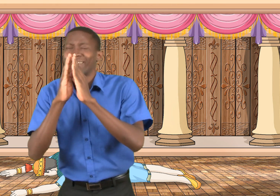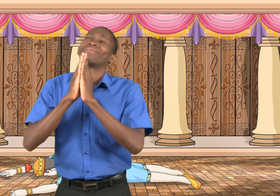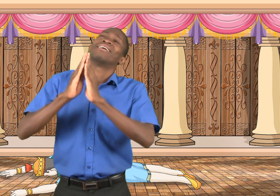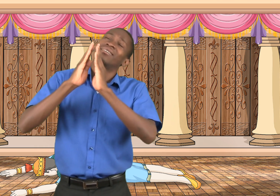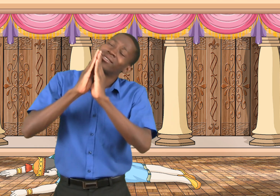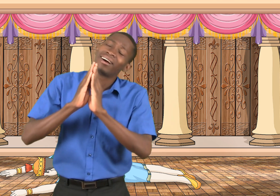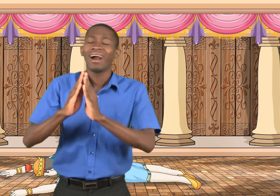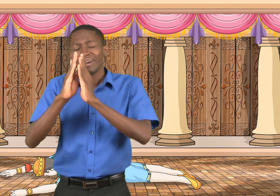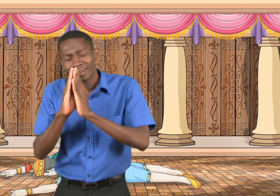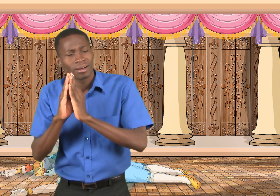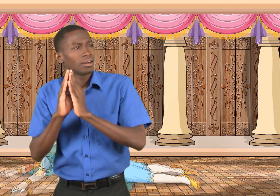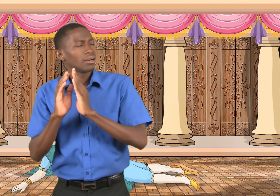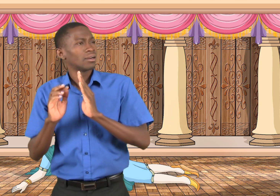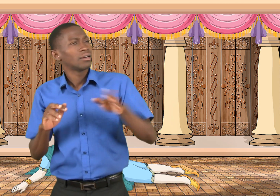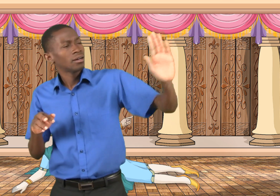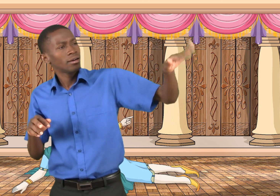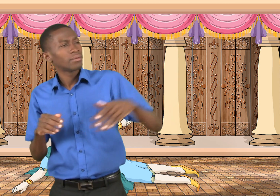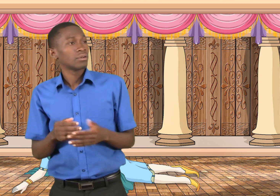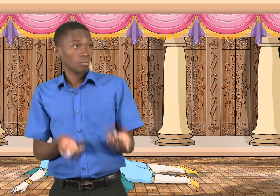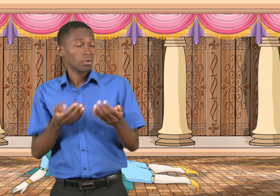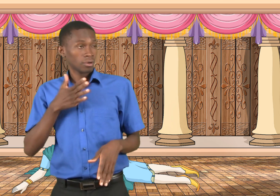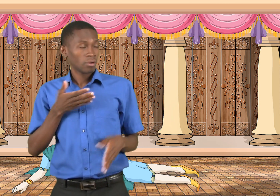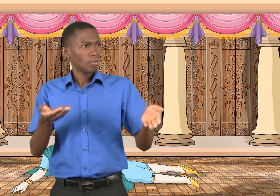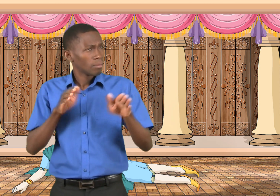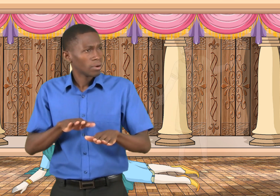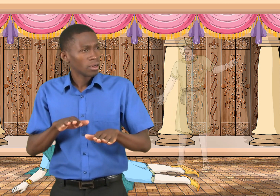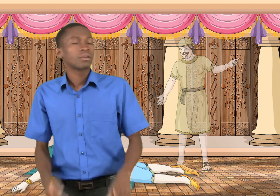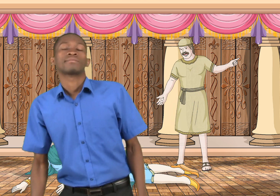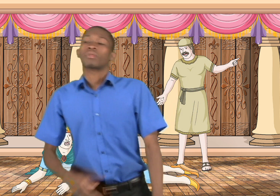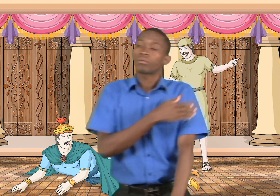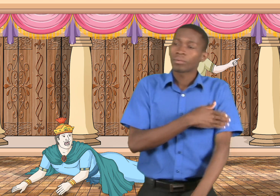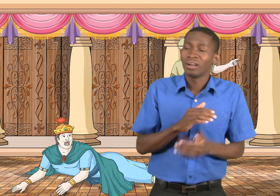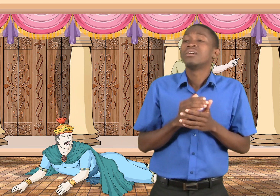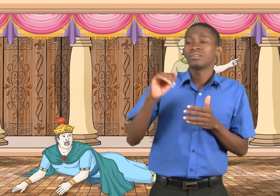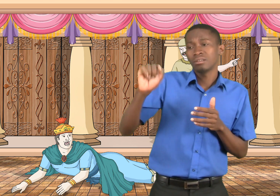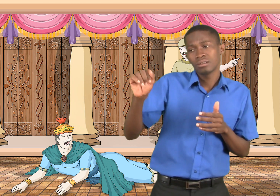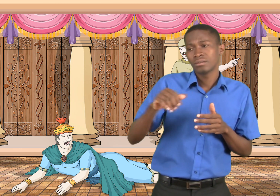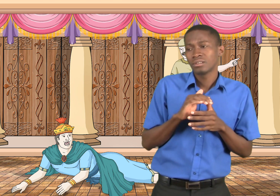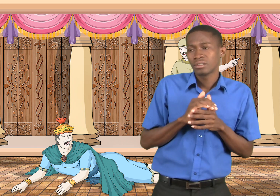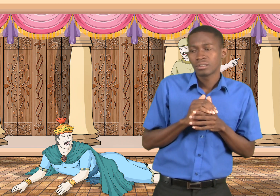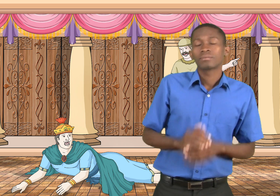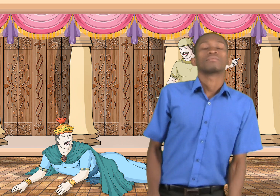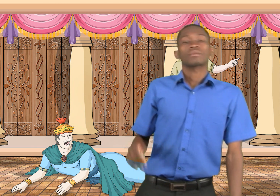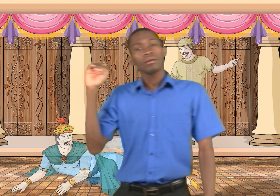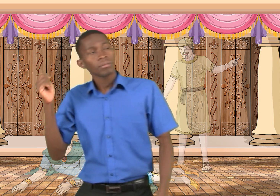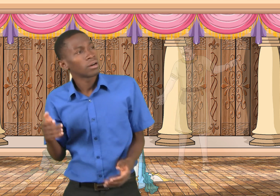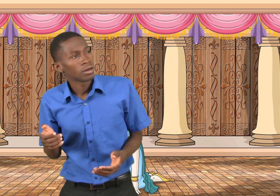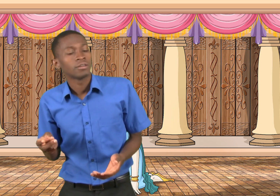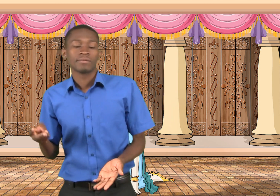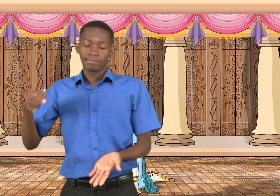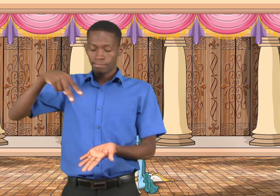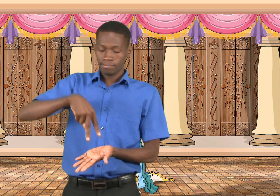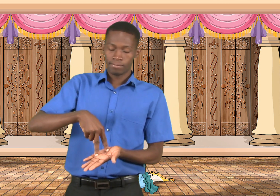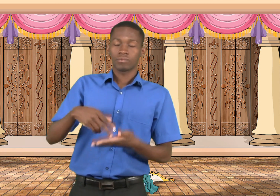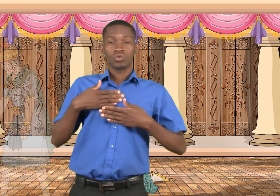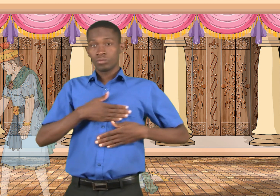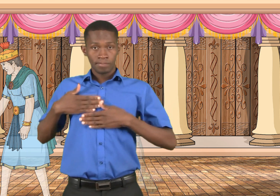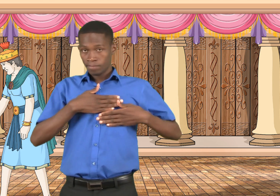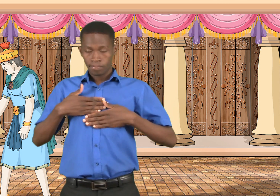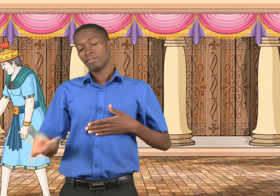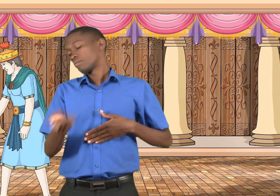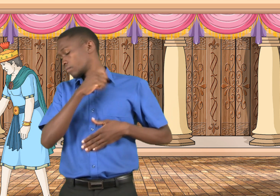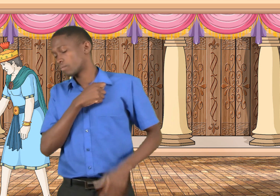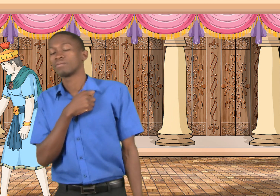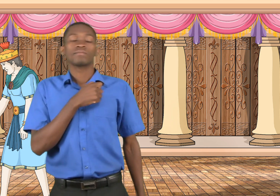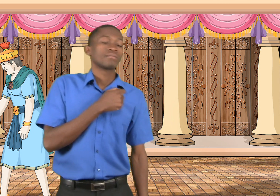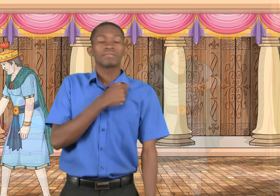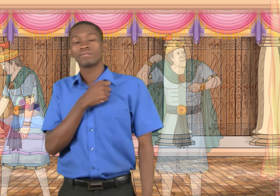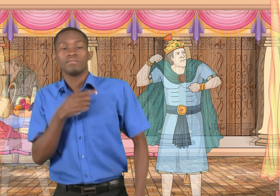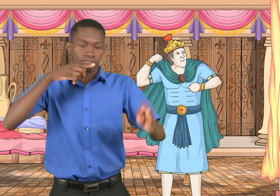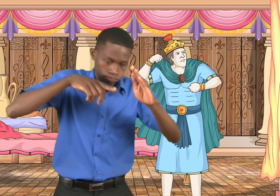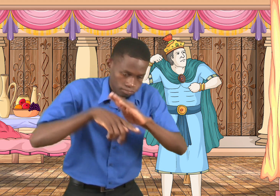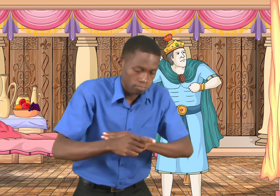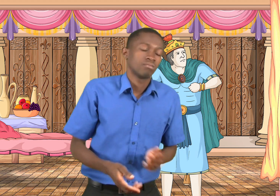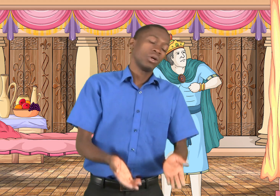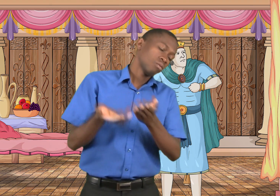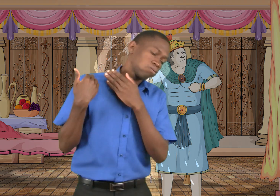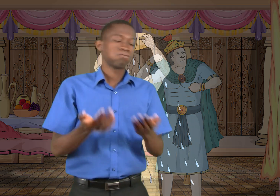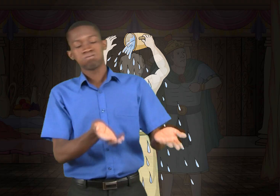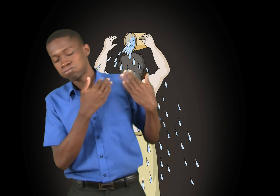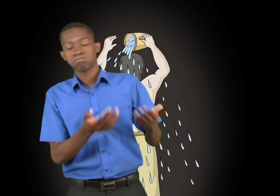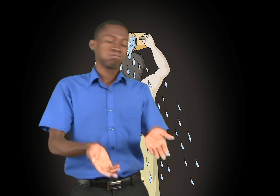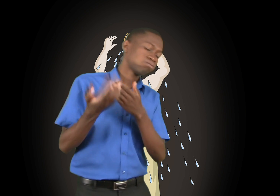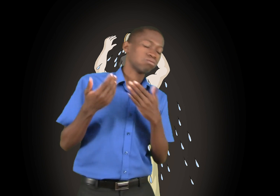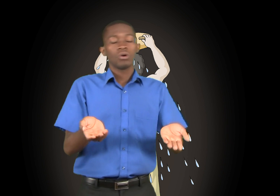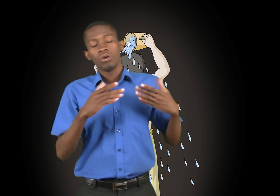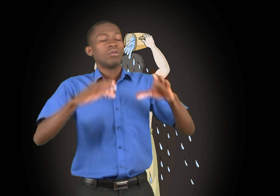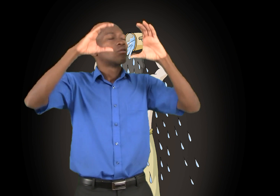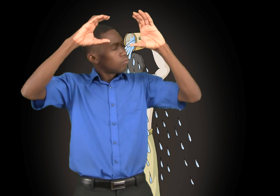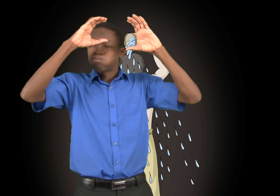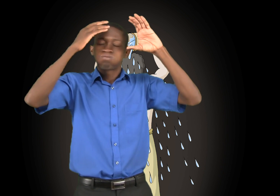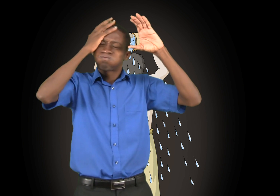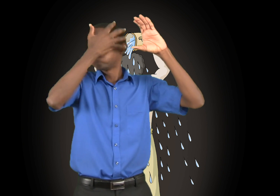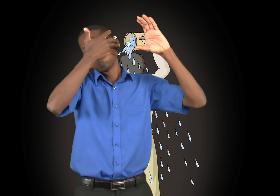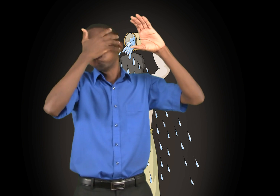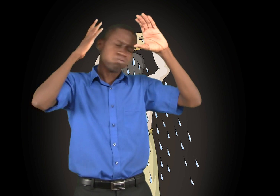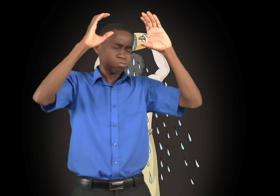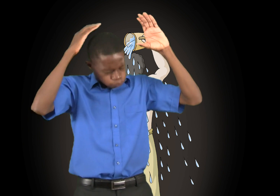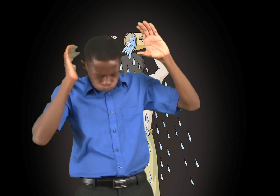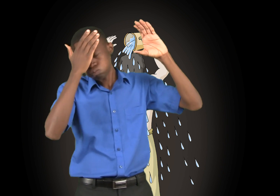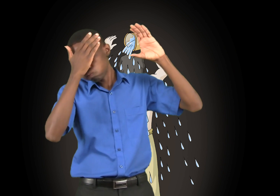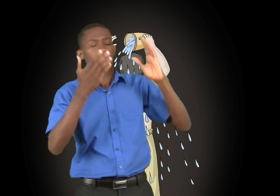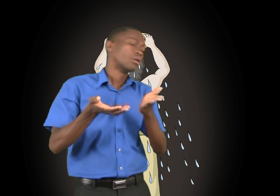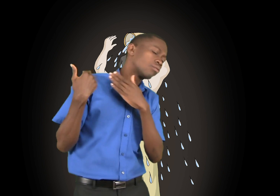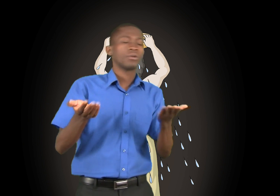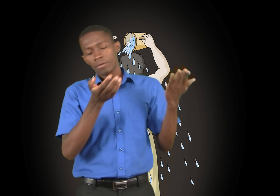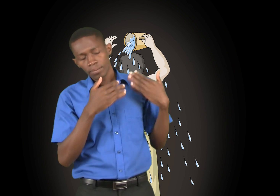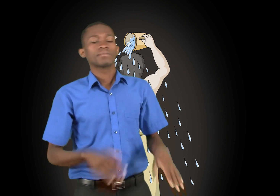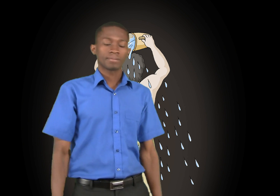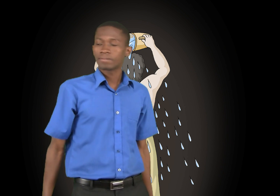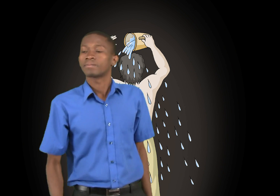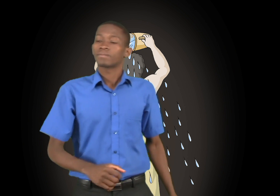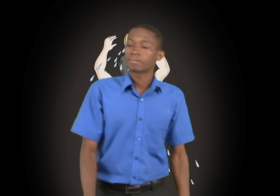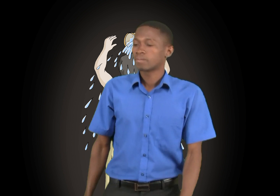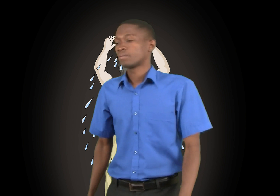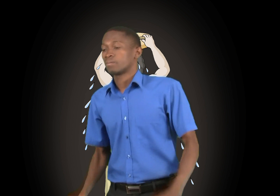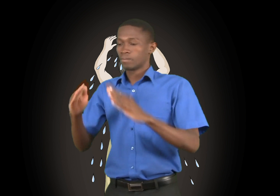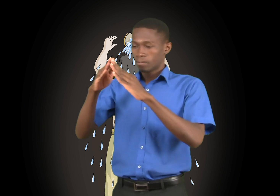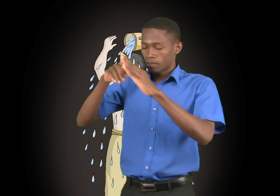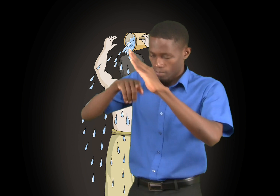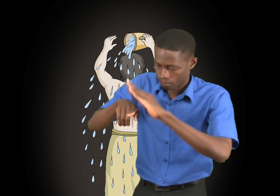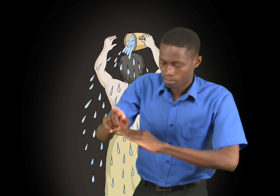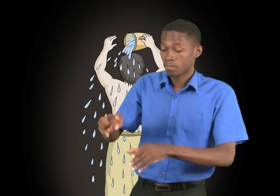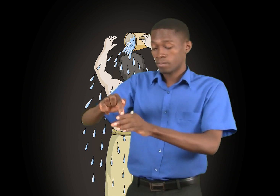When David saw that his servants were whispering to one another, he perceived that the child was dead.